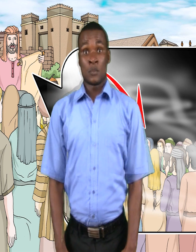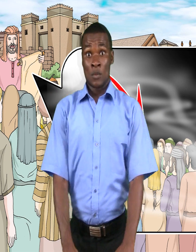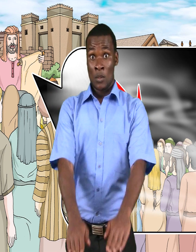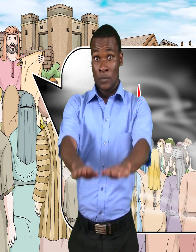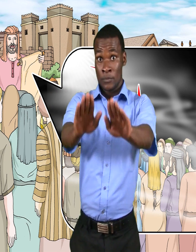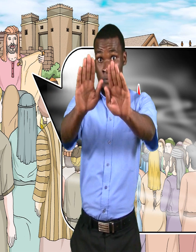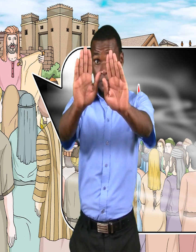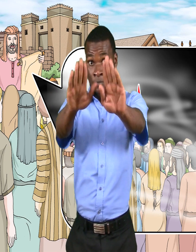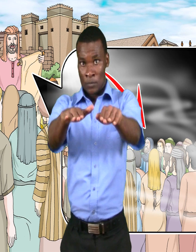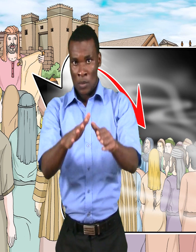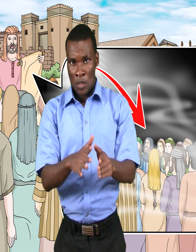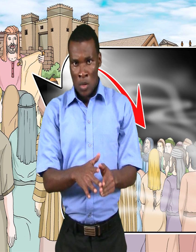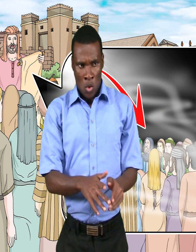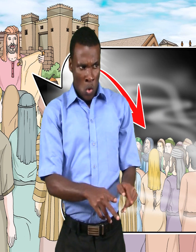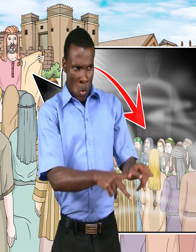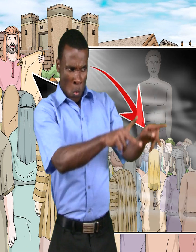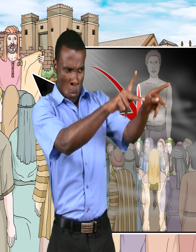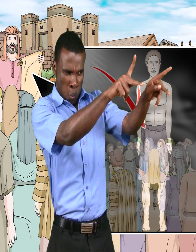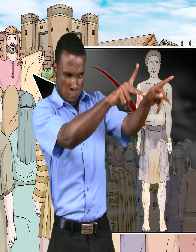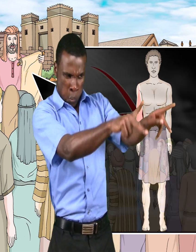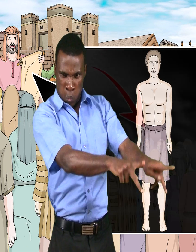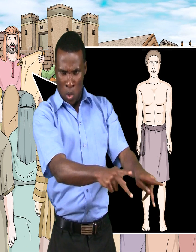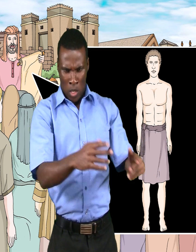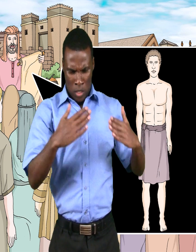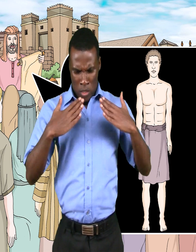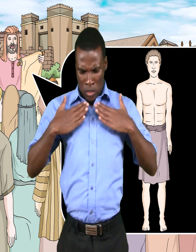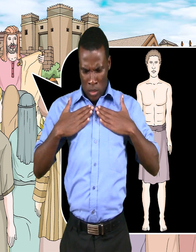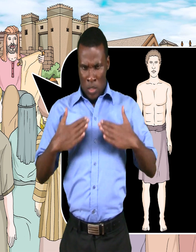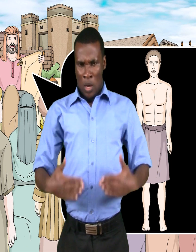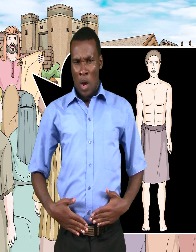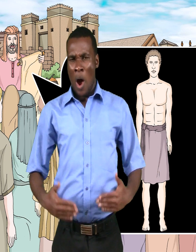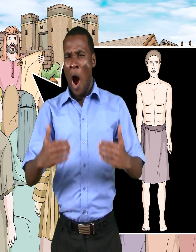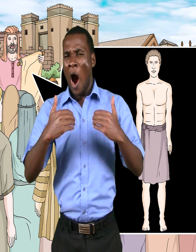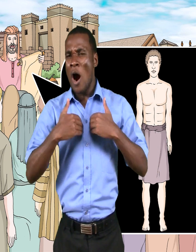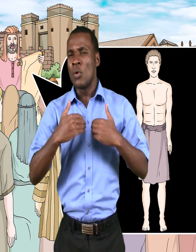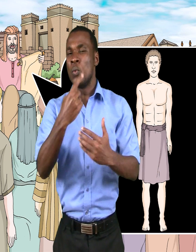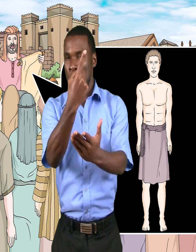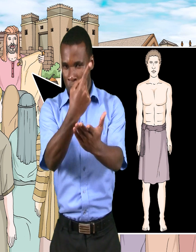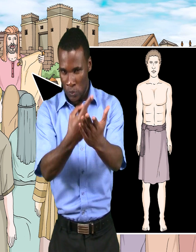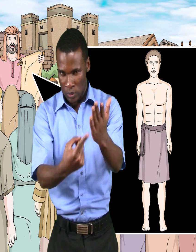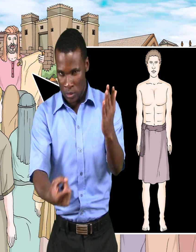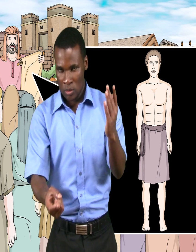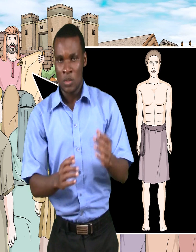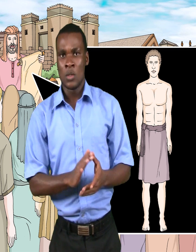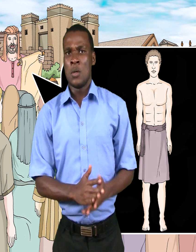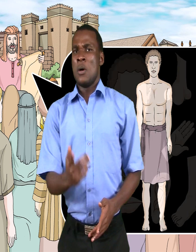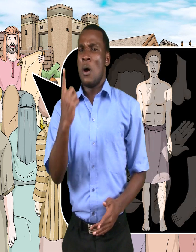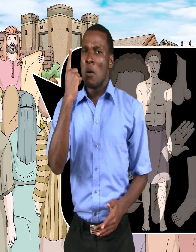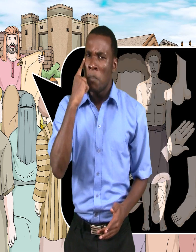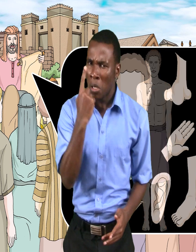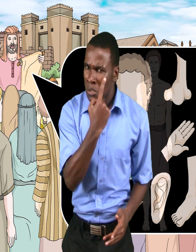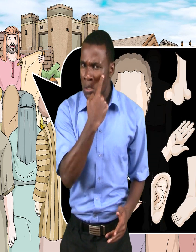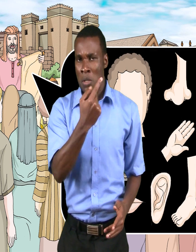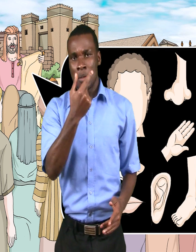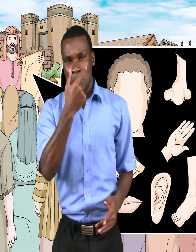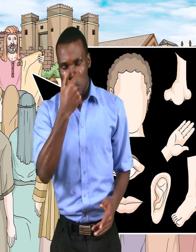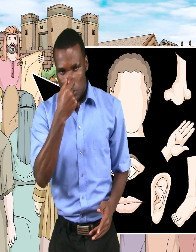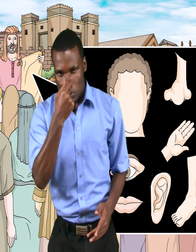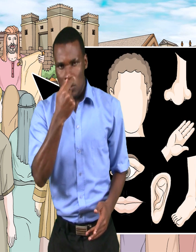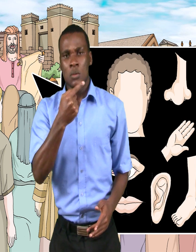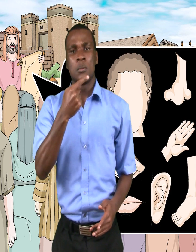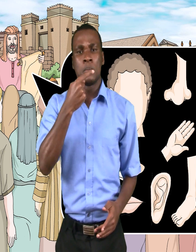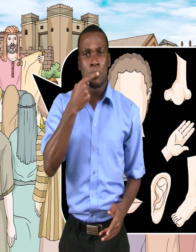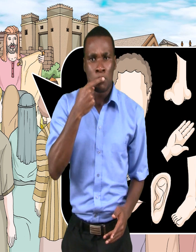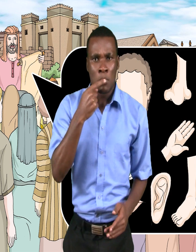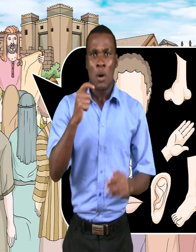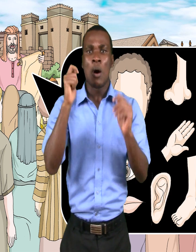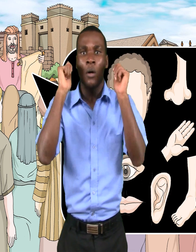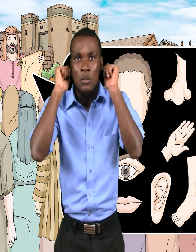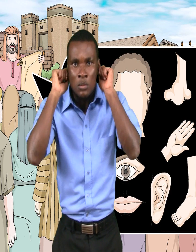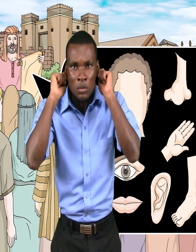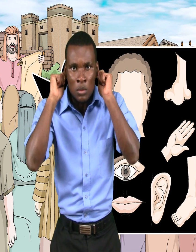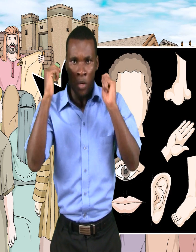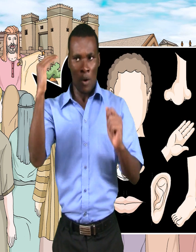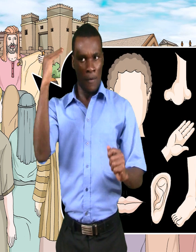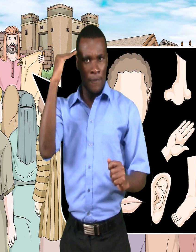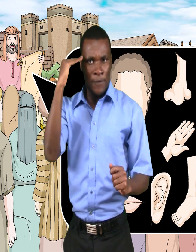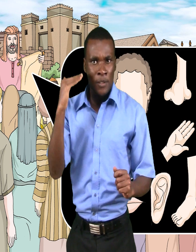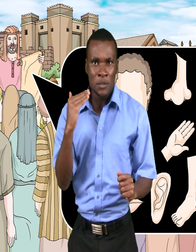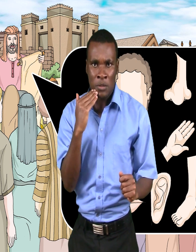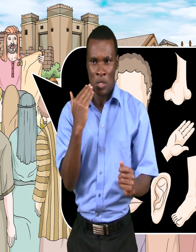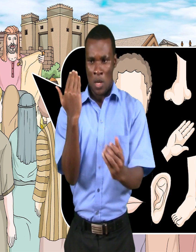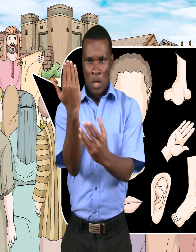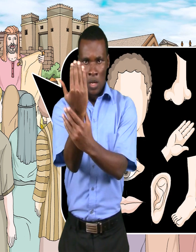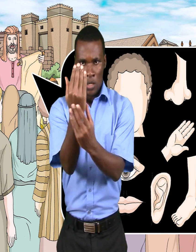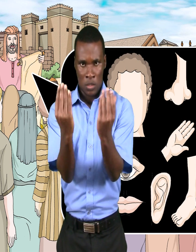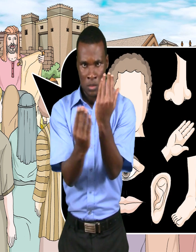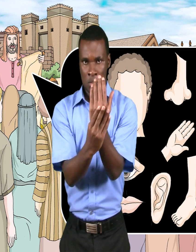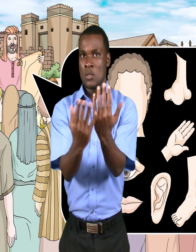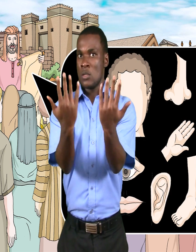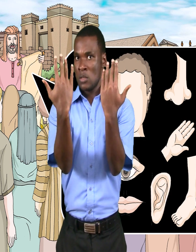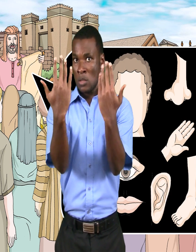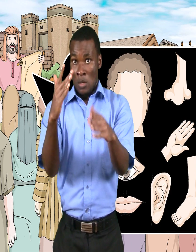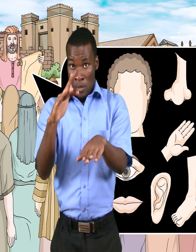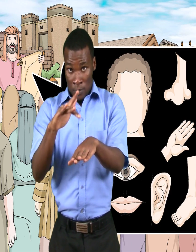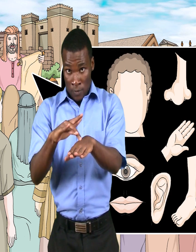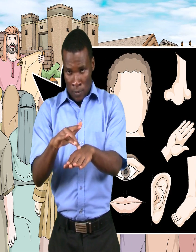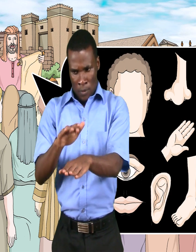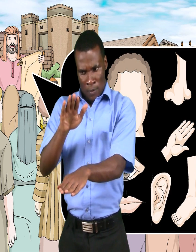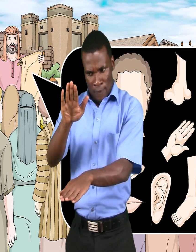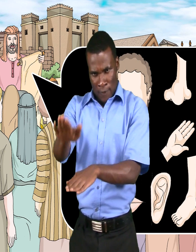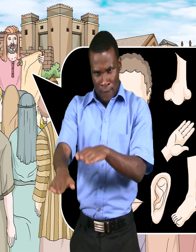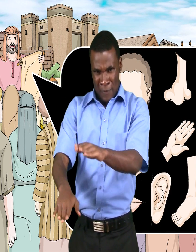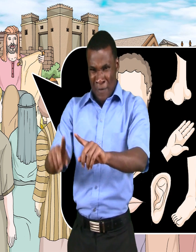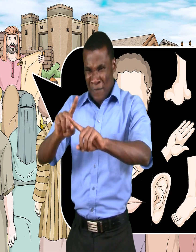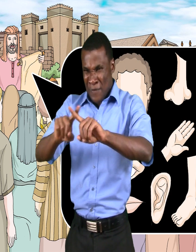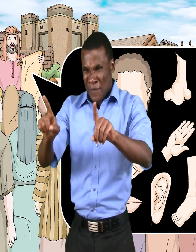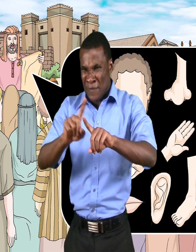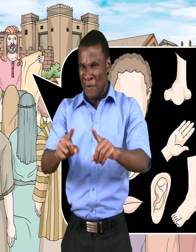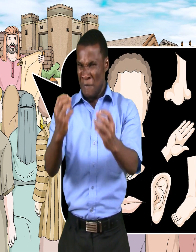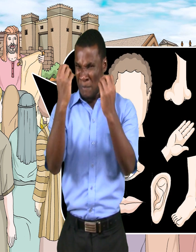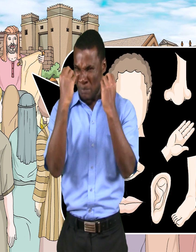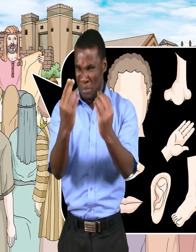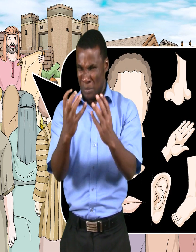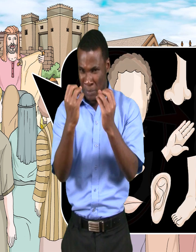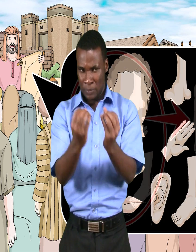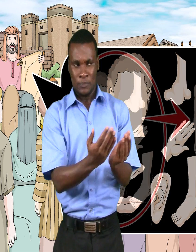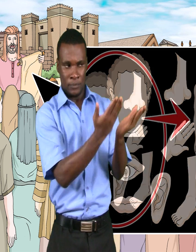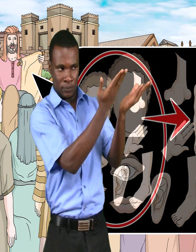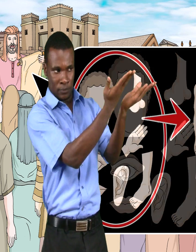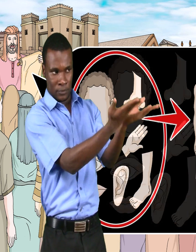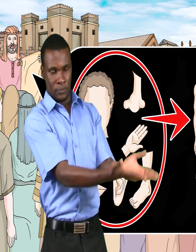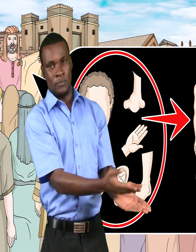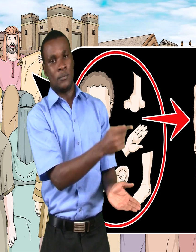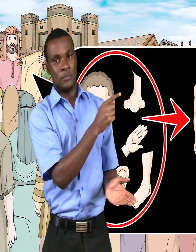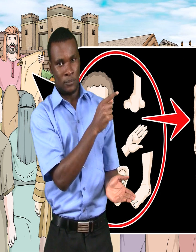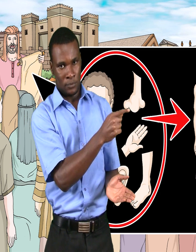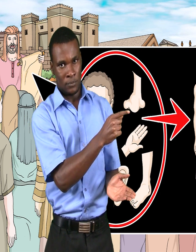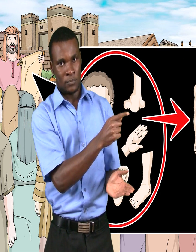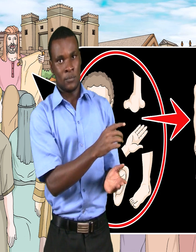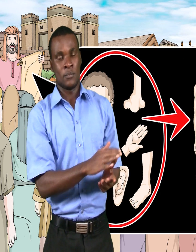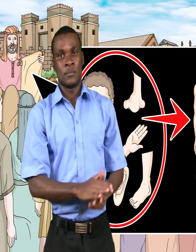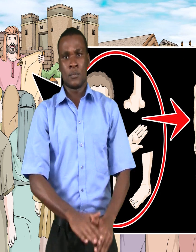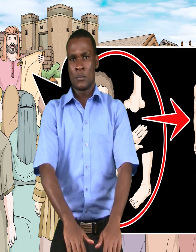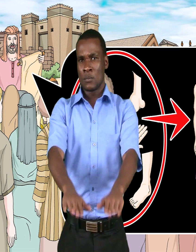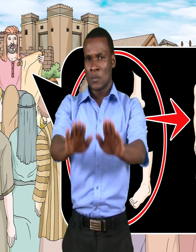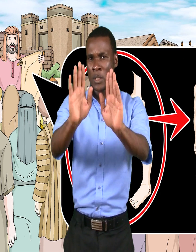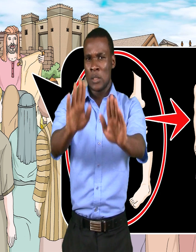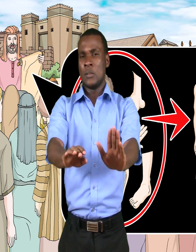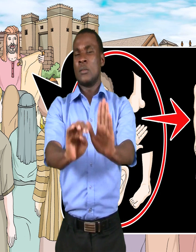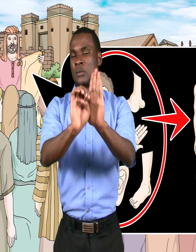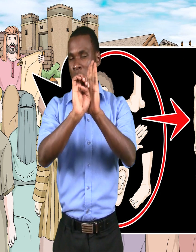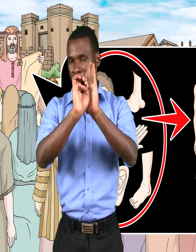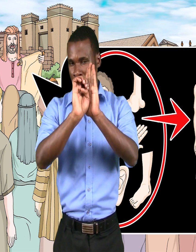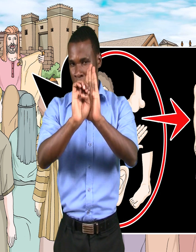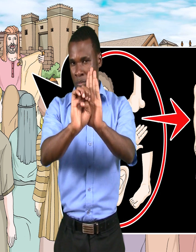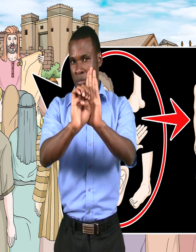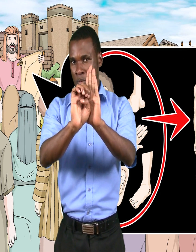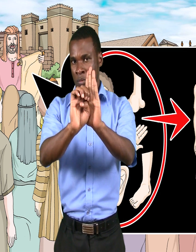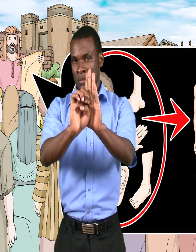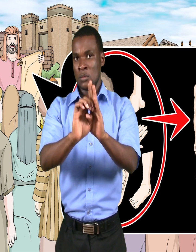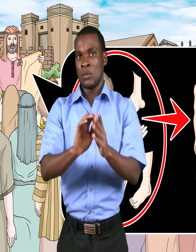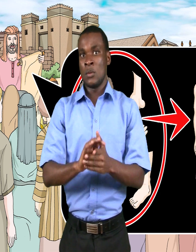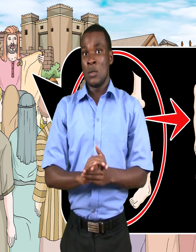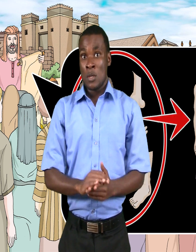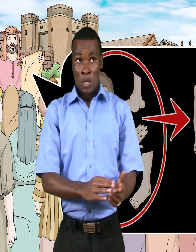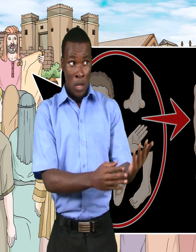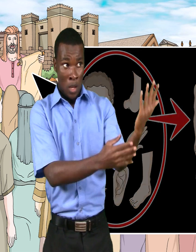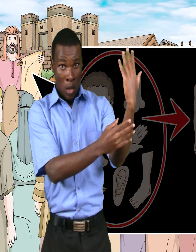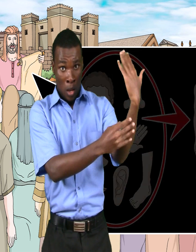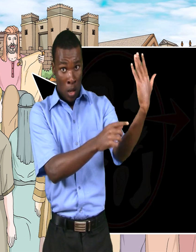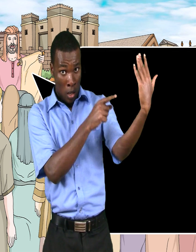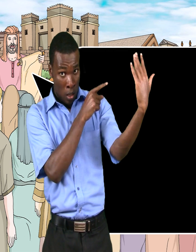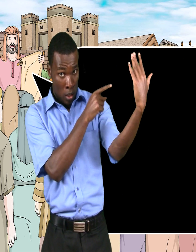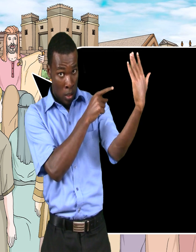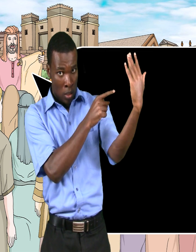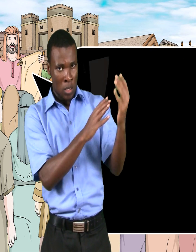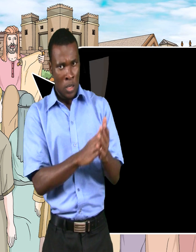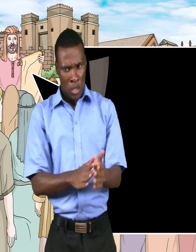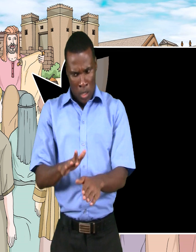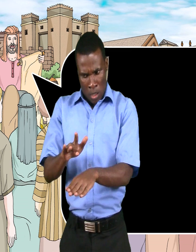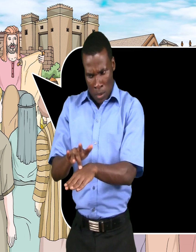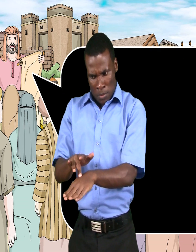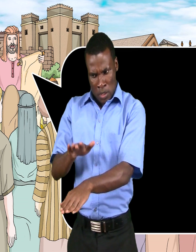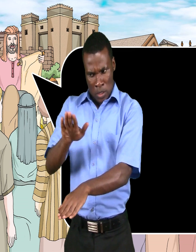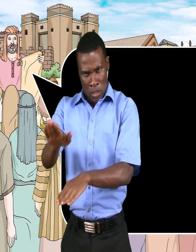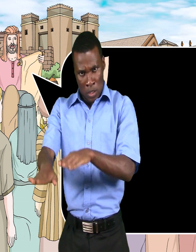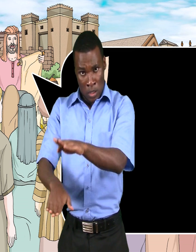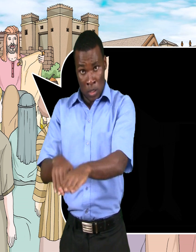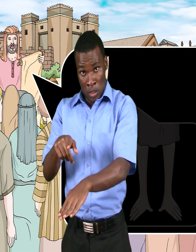For the body does not consist of one part, but of many.